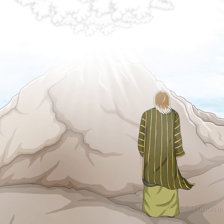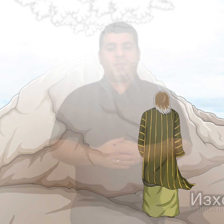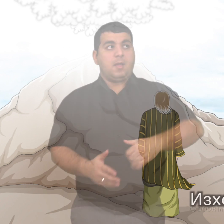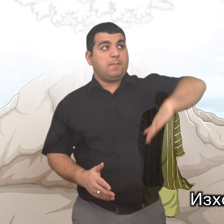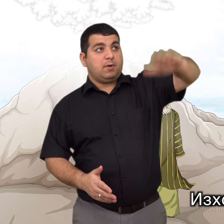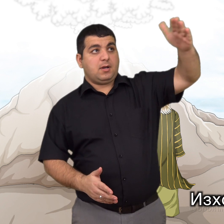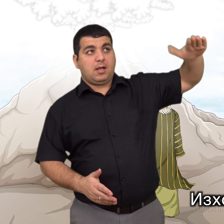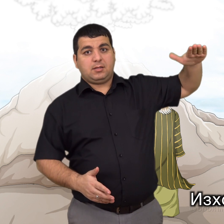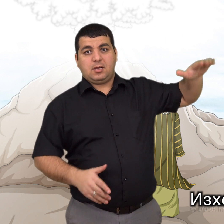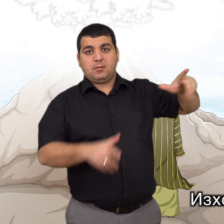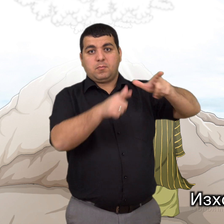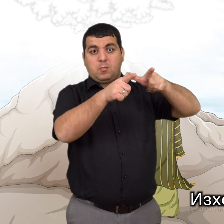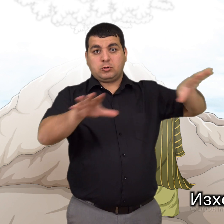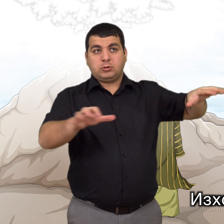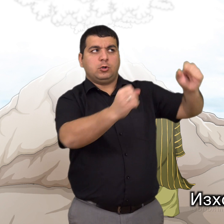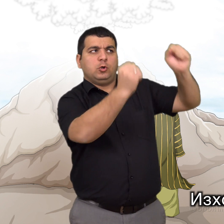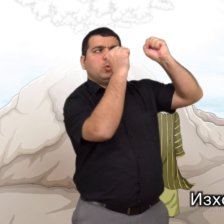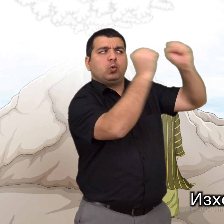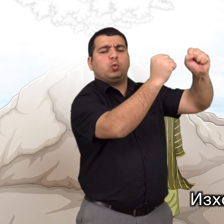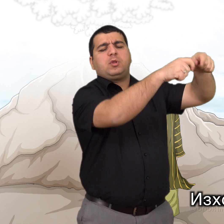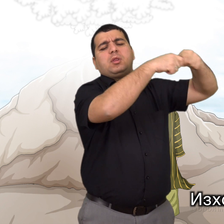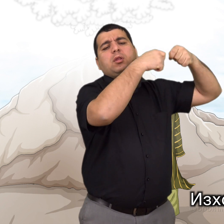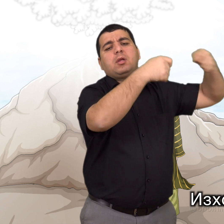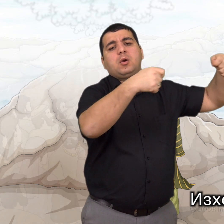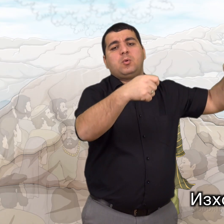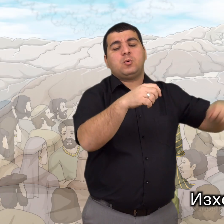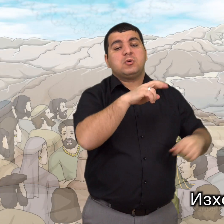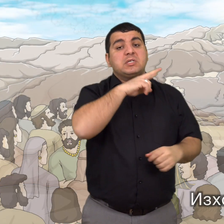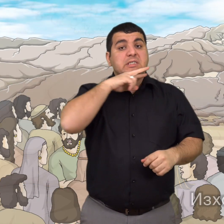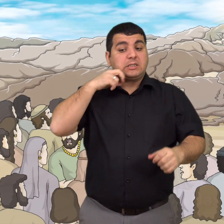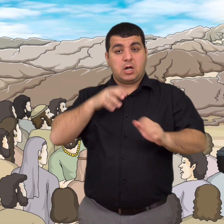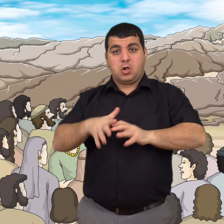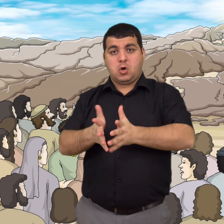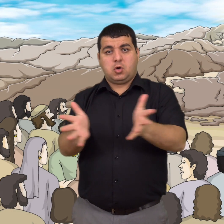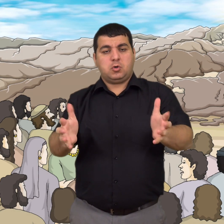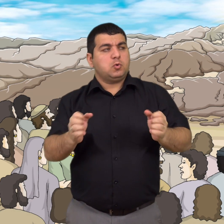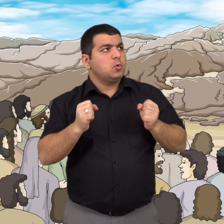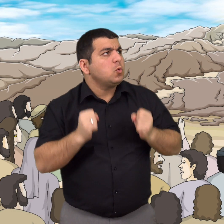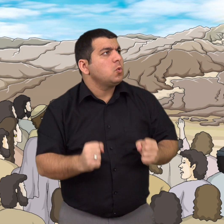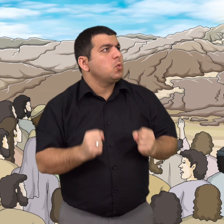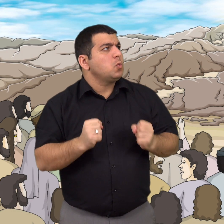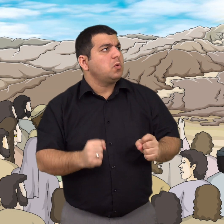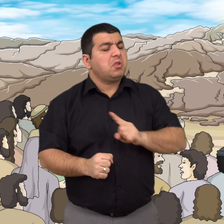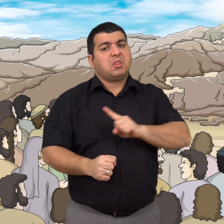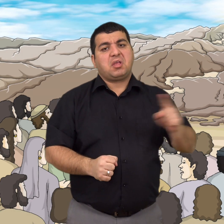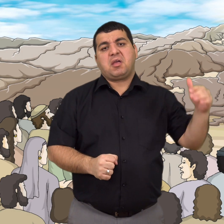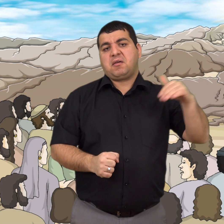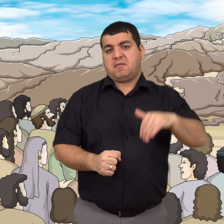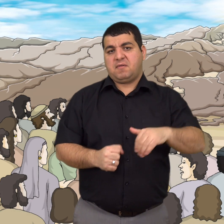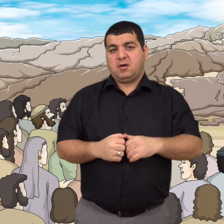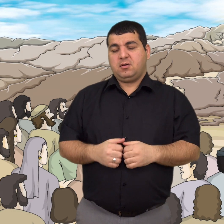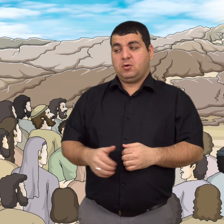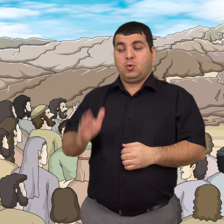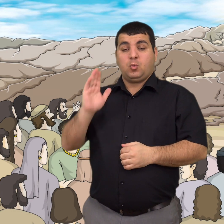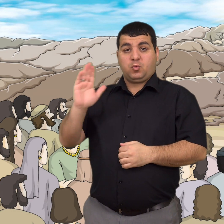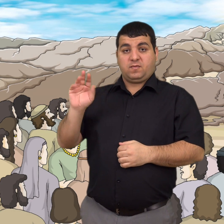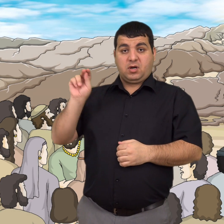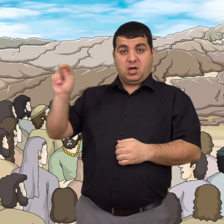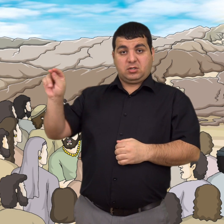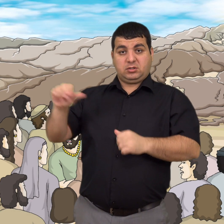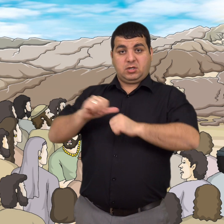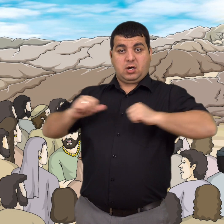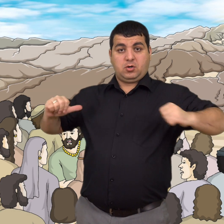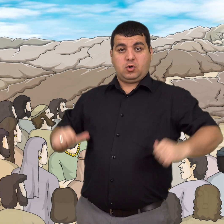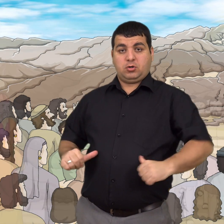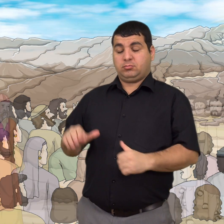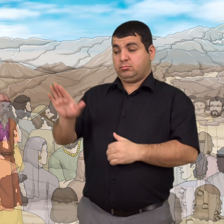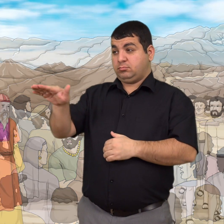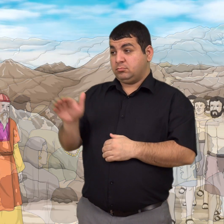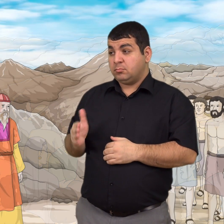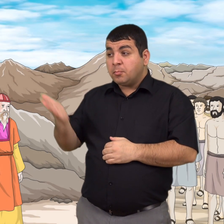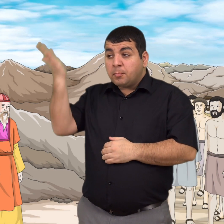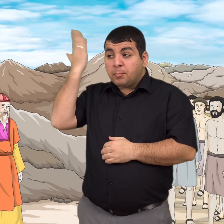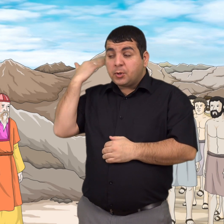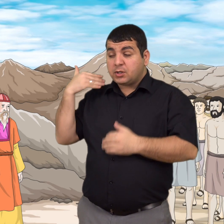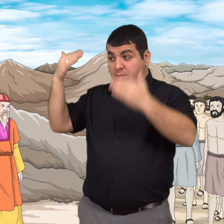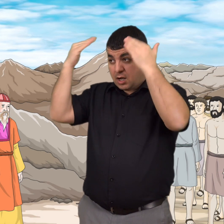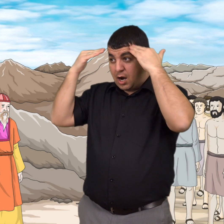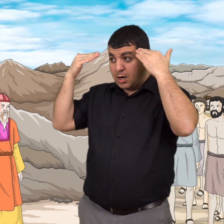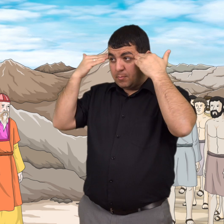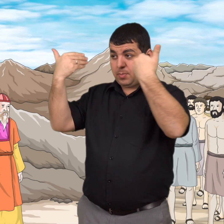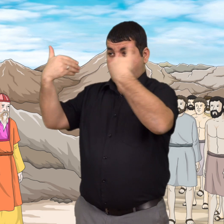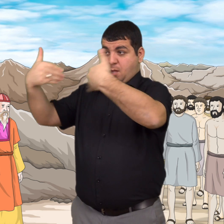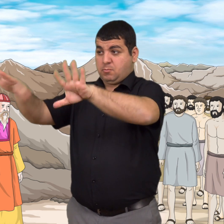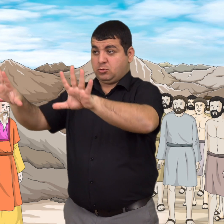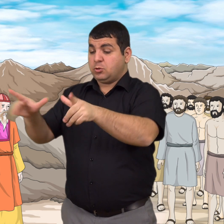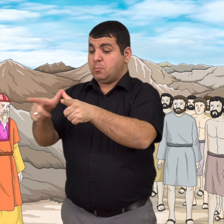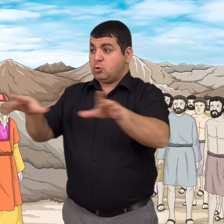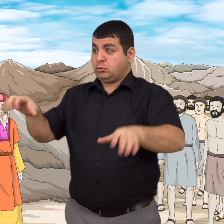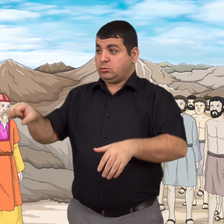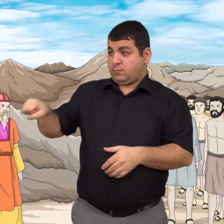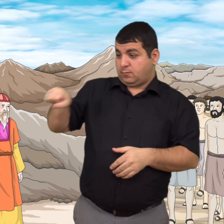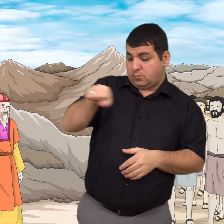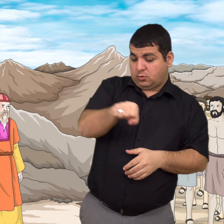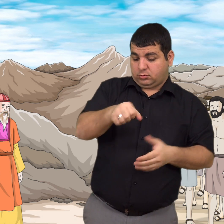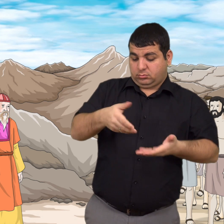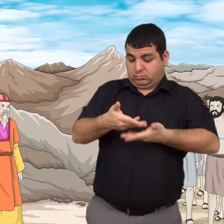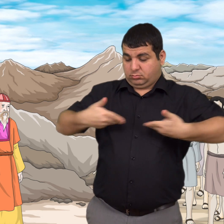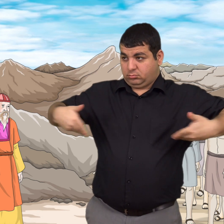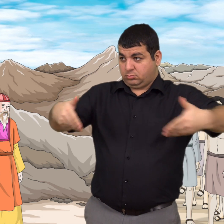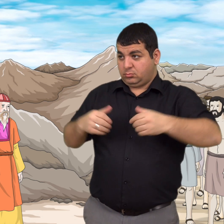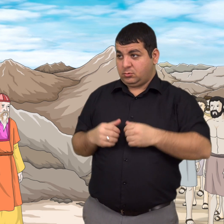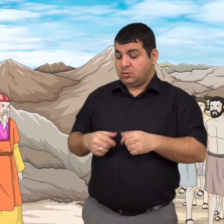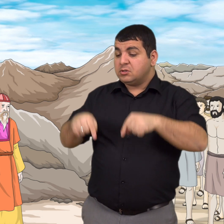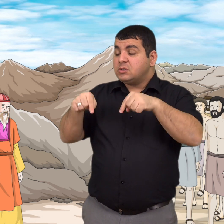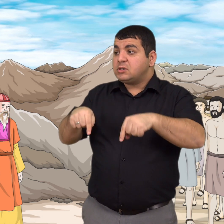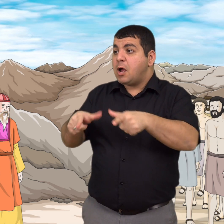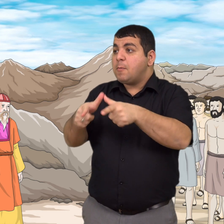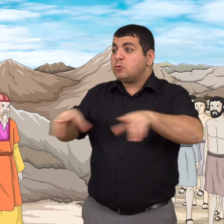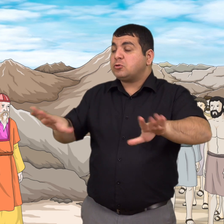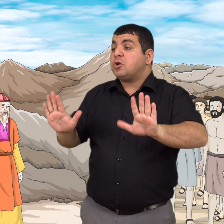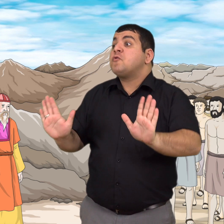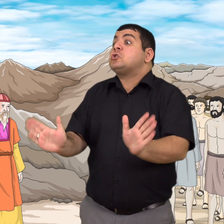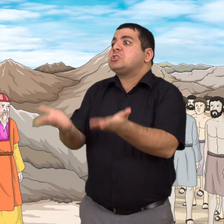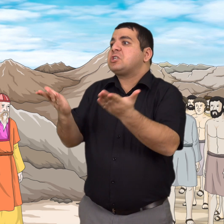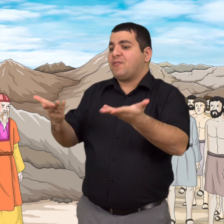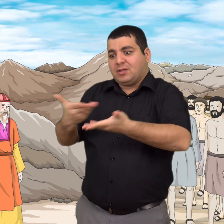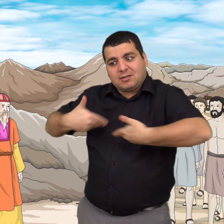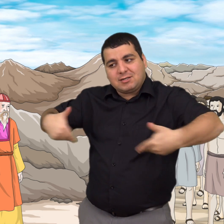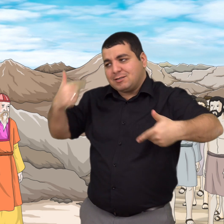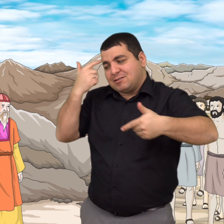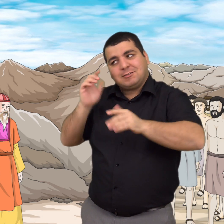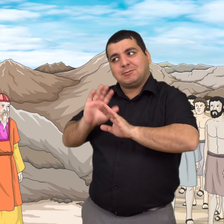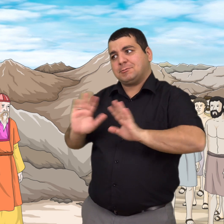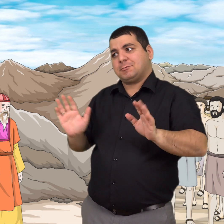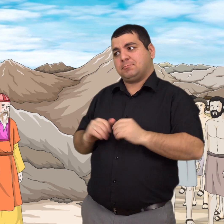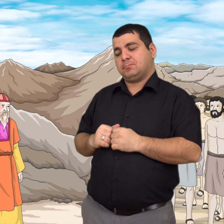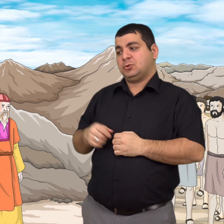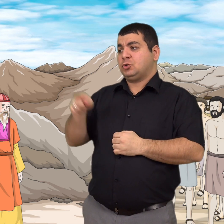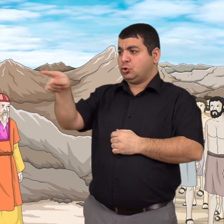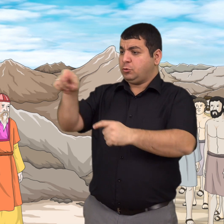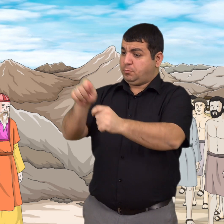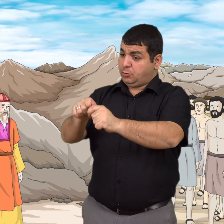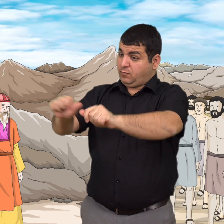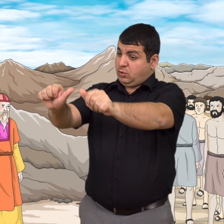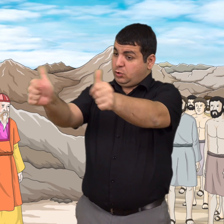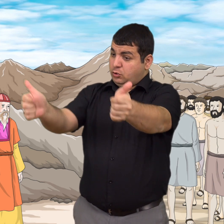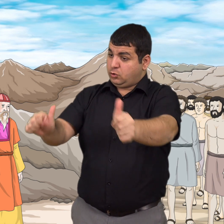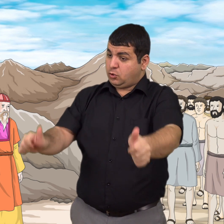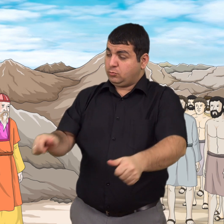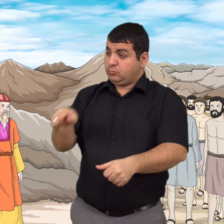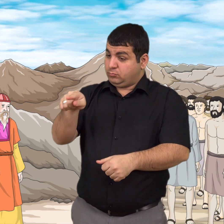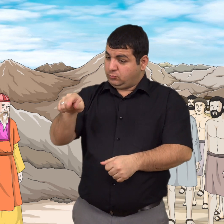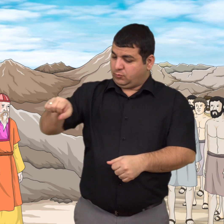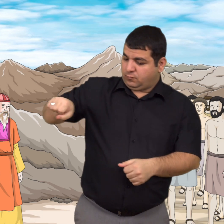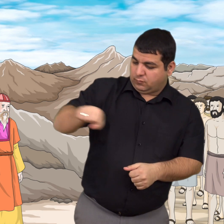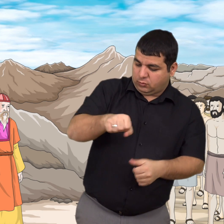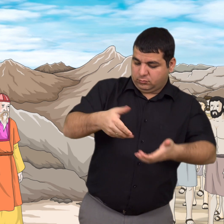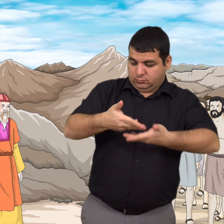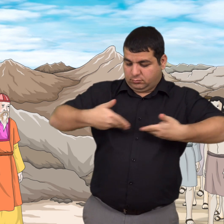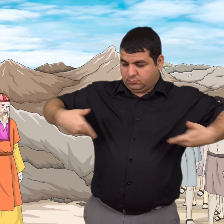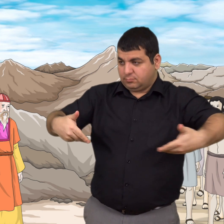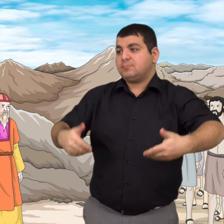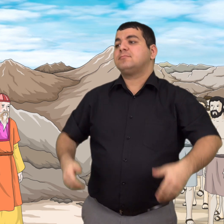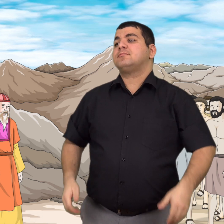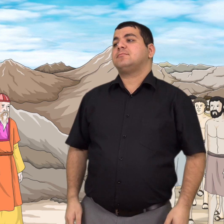Now when the people saw that Moses was delayed in coming down from the mountain, they gathered around Aaron and said, “Come, make us gods who will go before us.